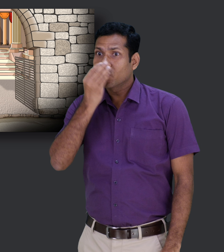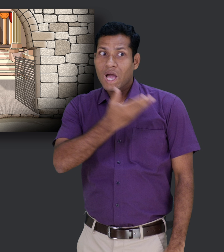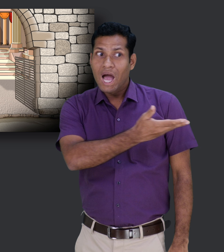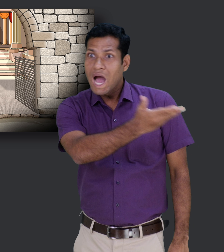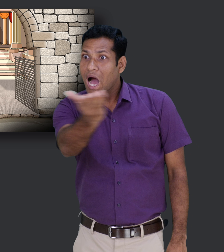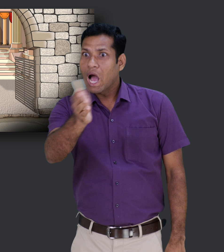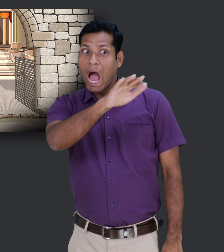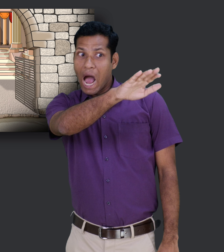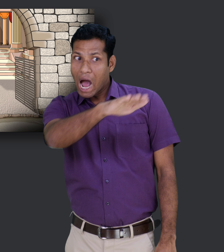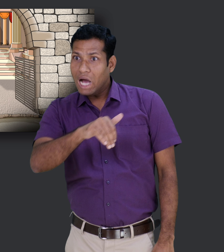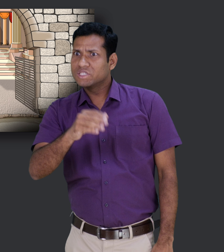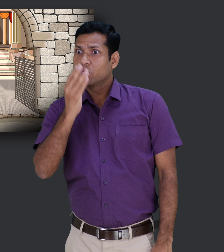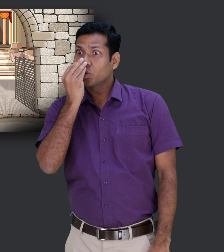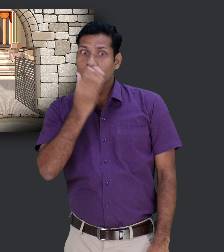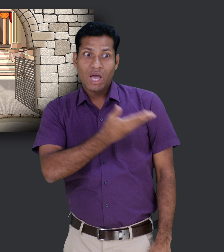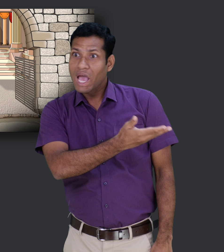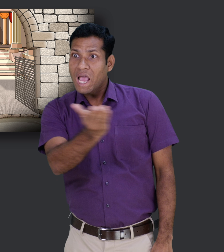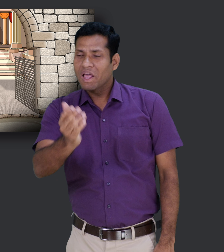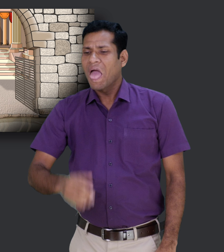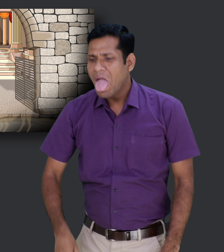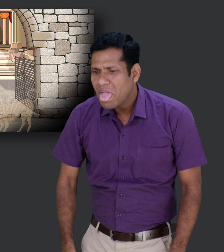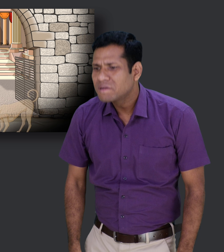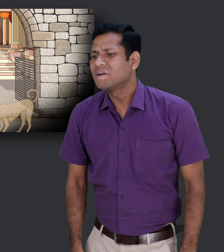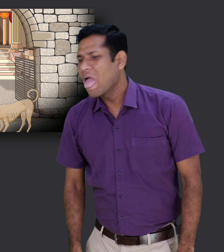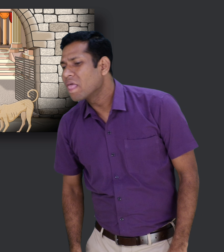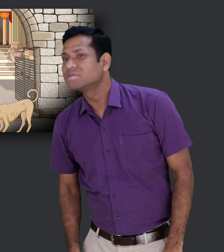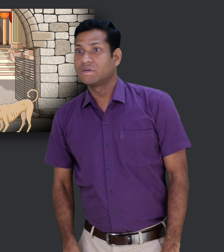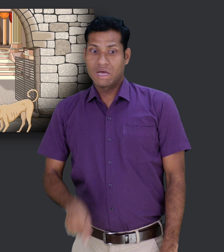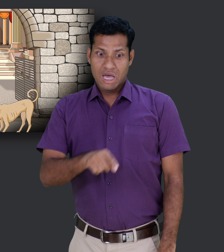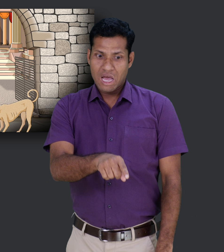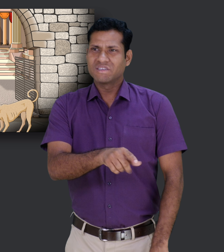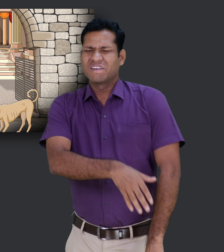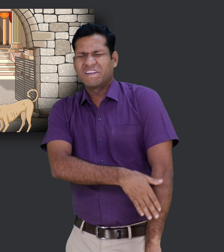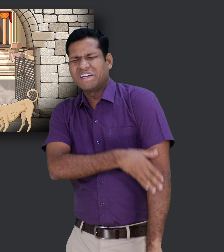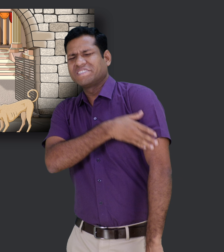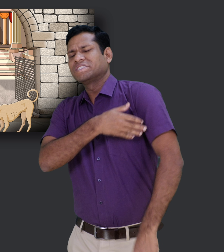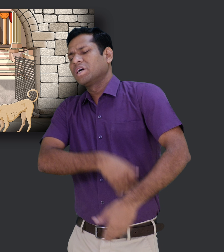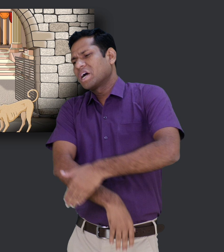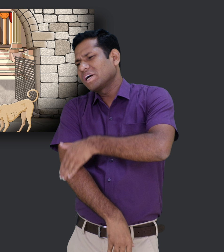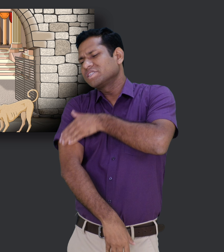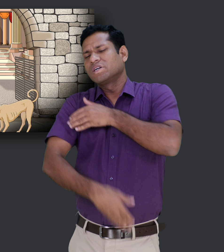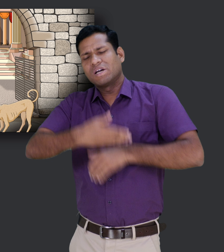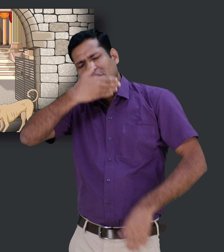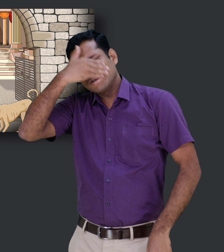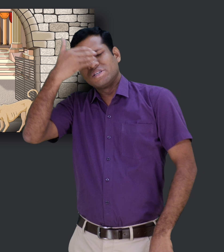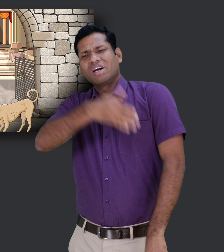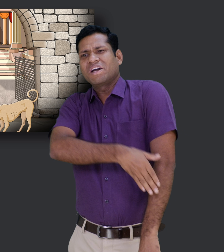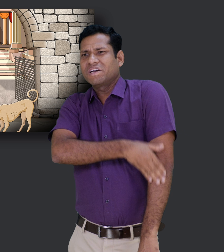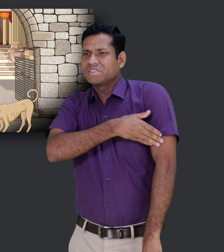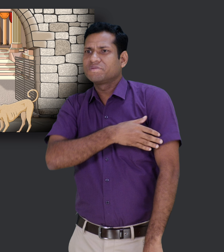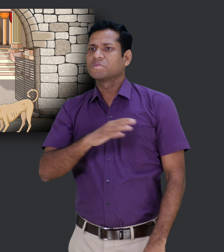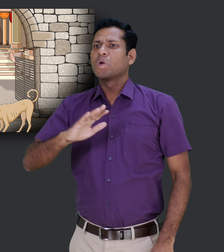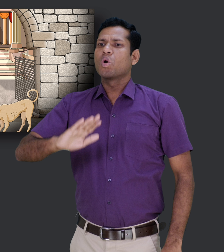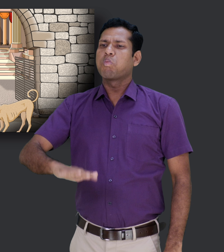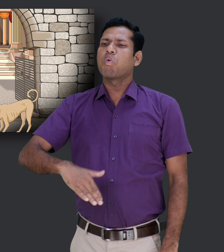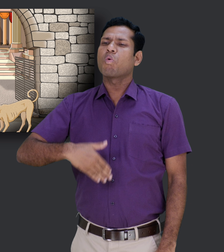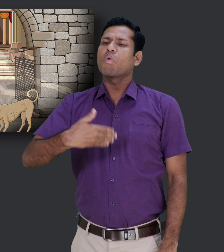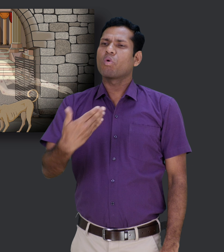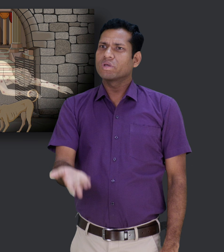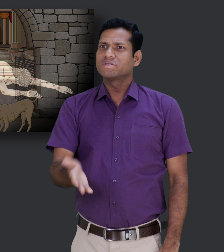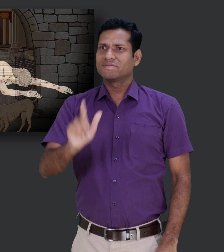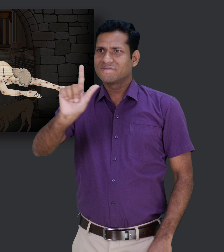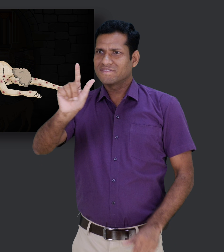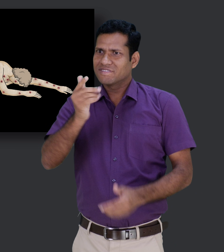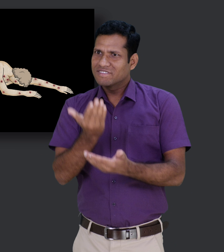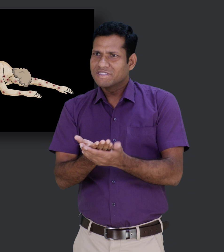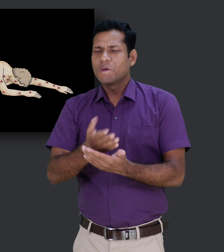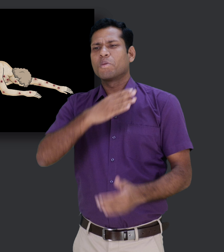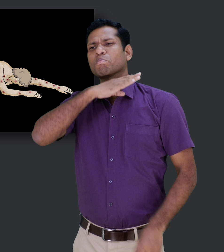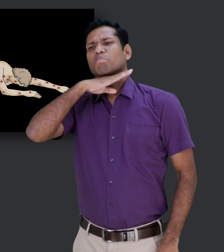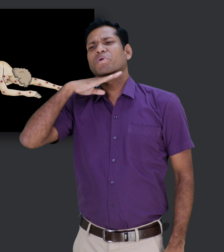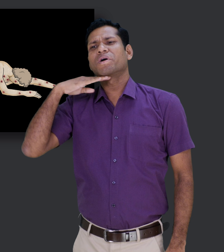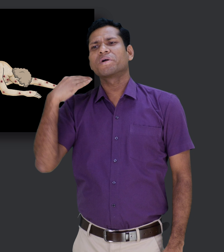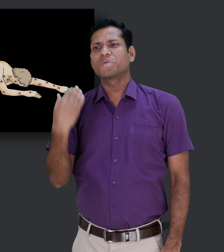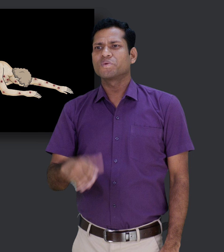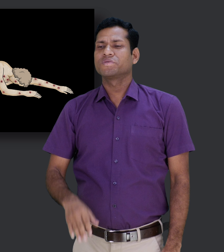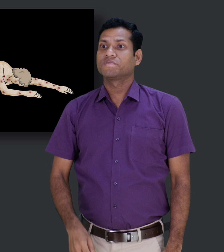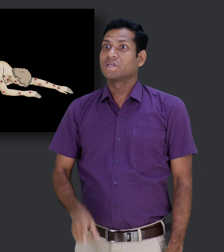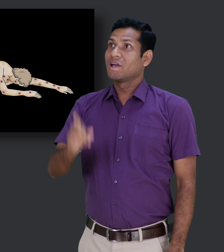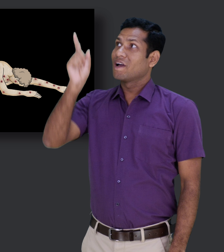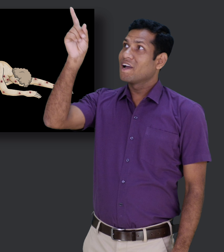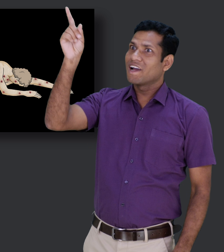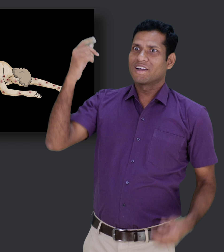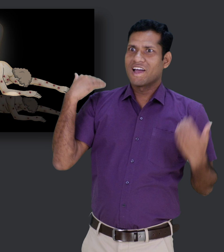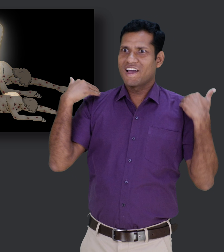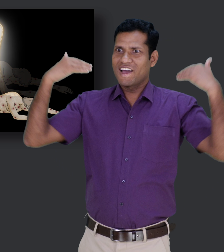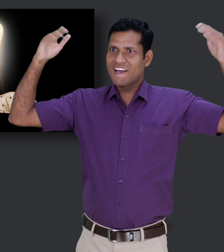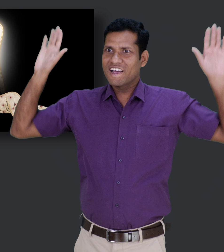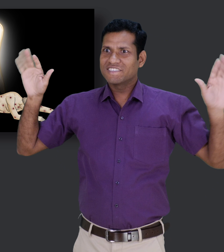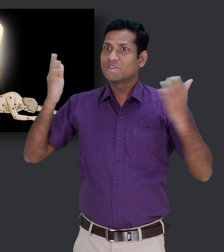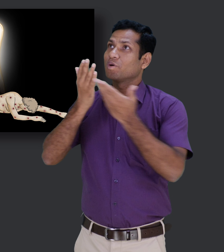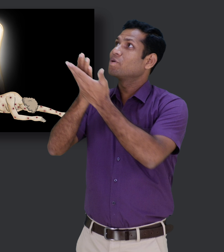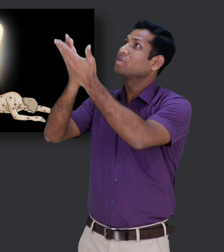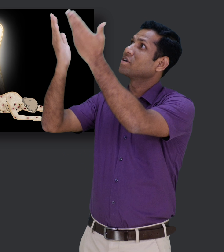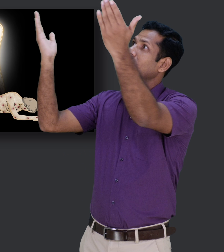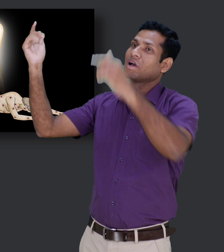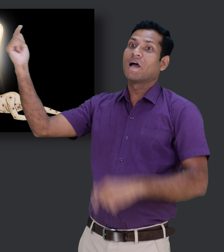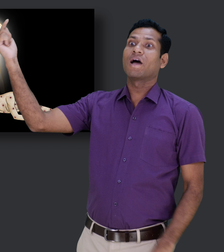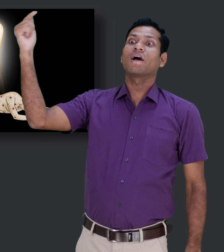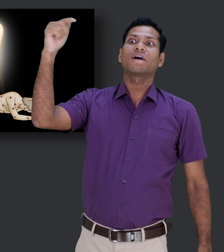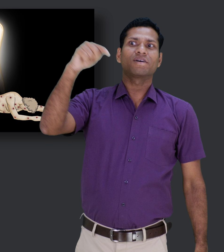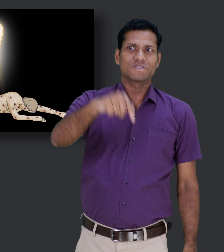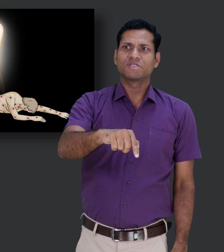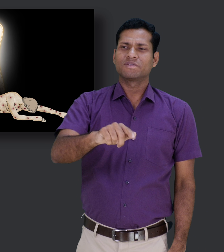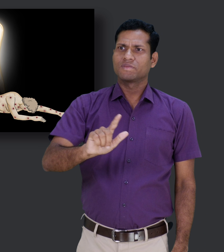Even the dogs came and licked his sores.